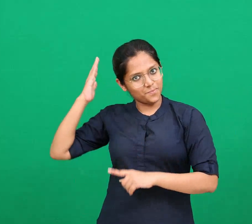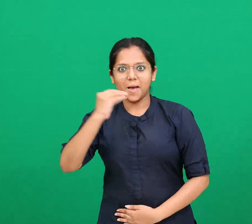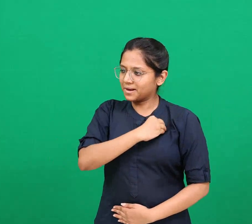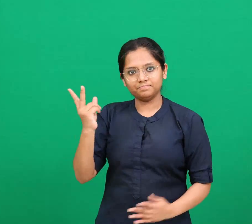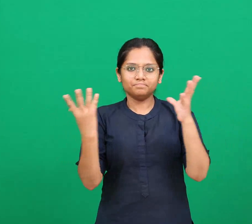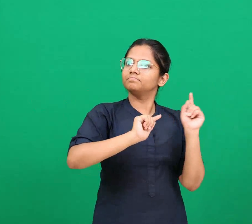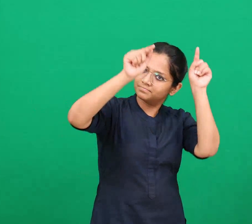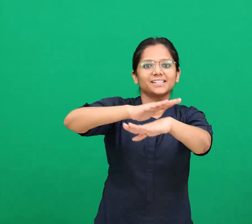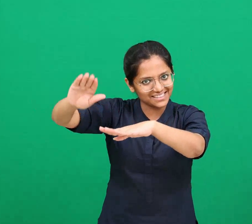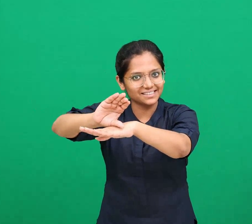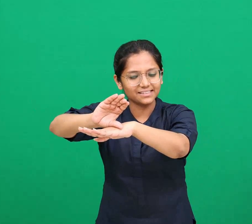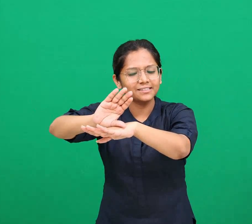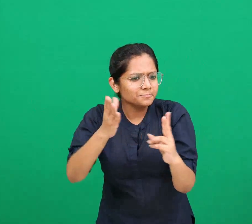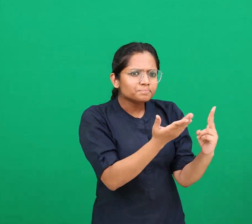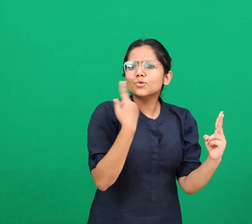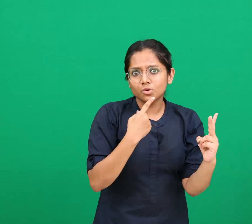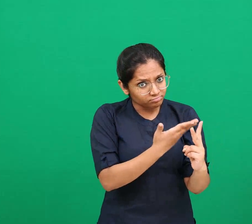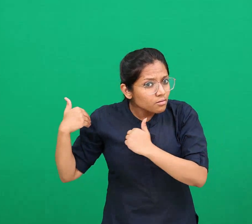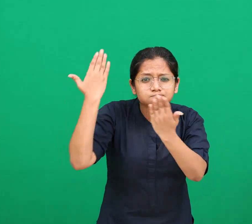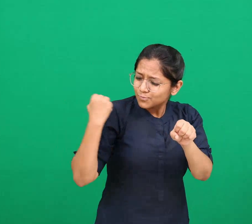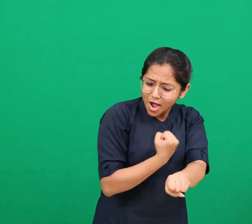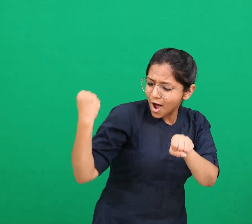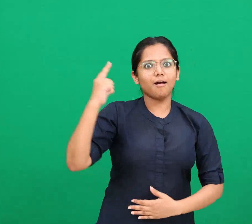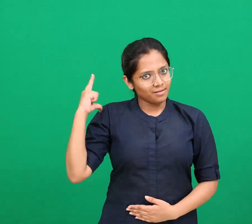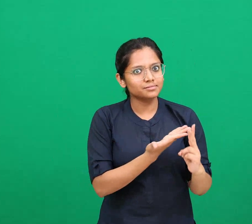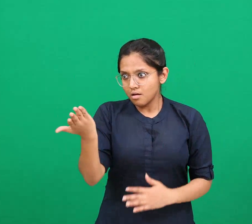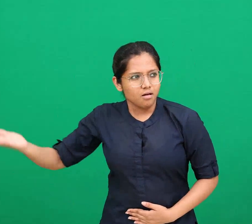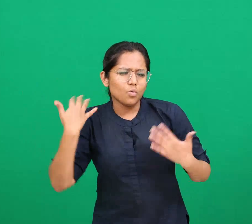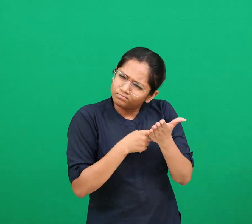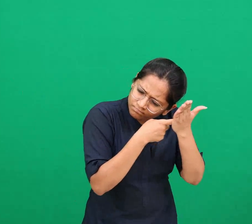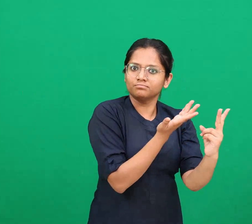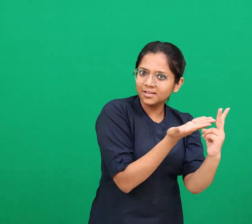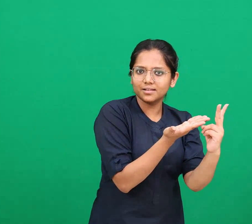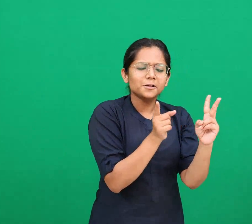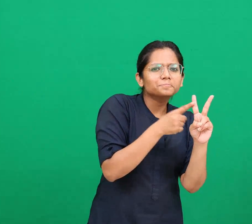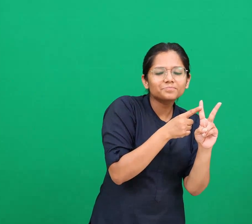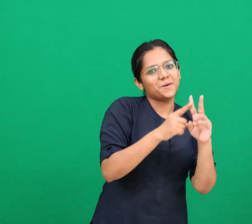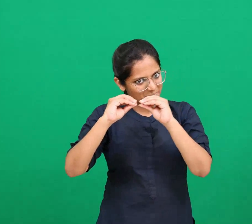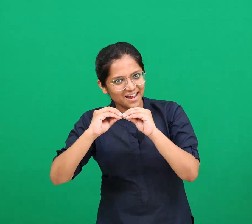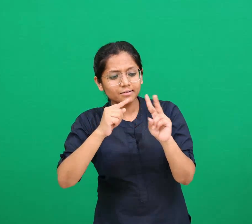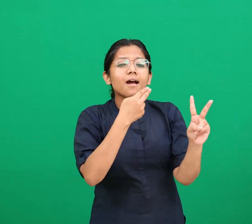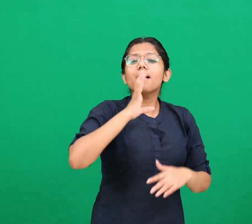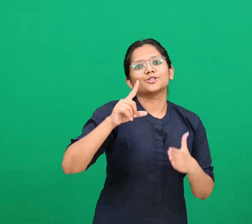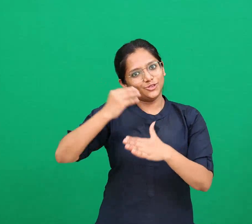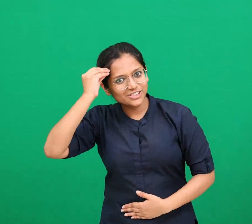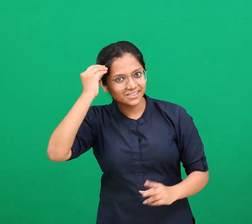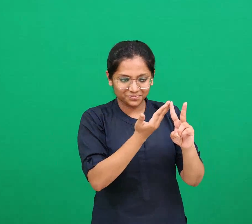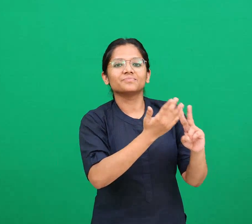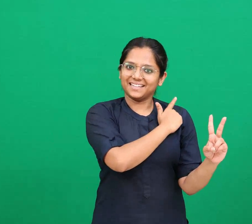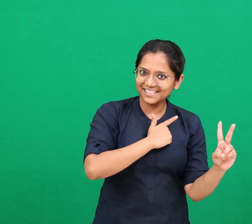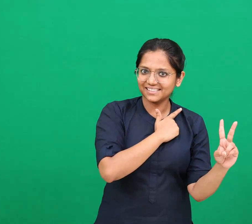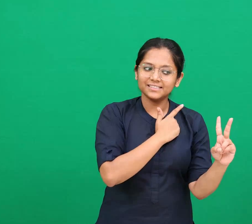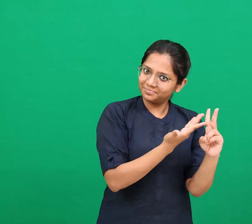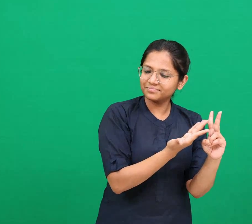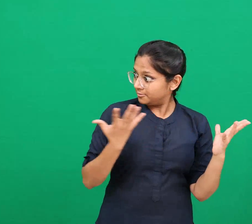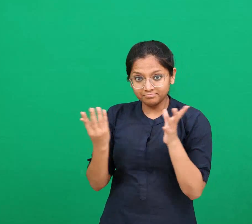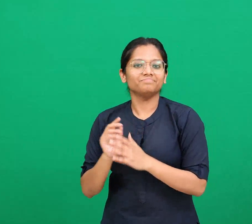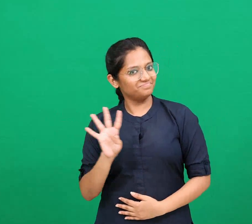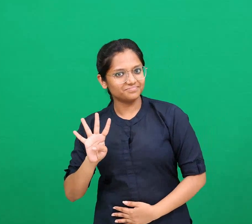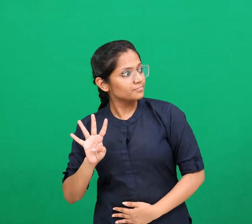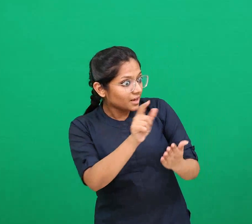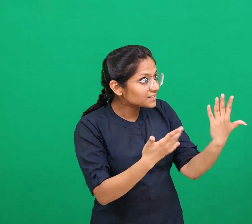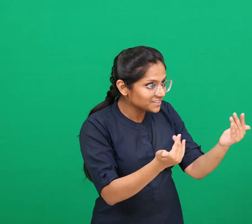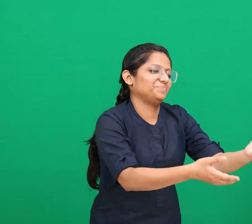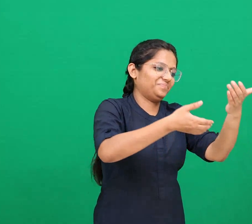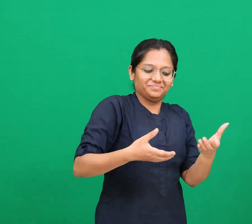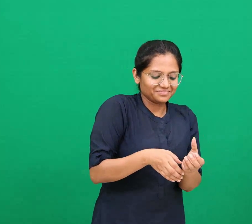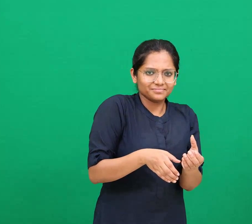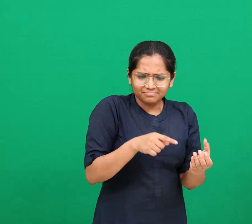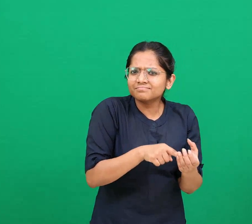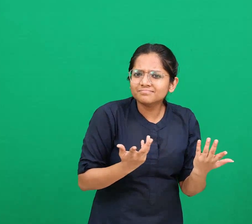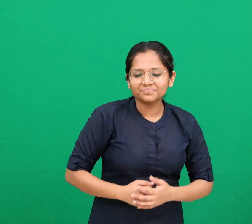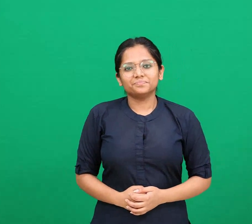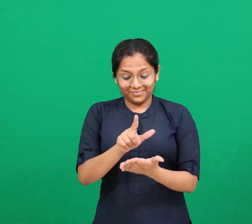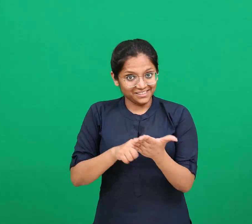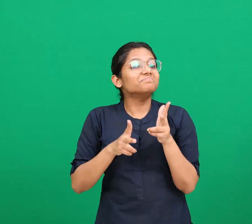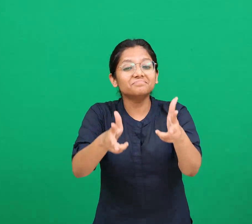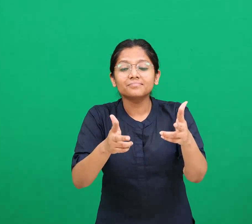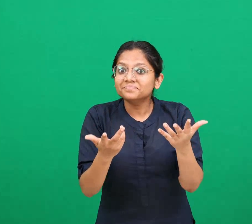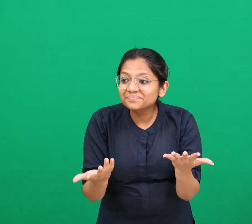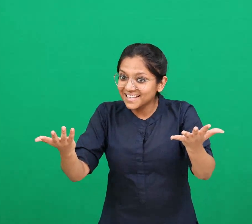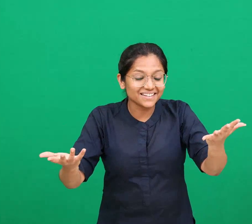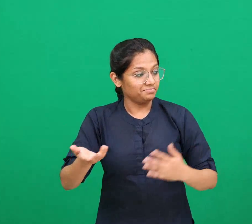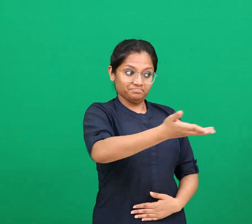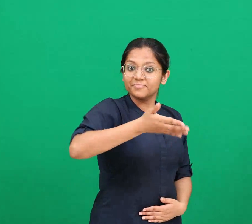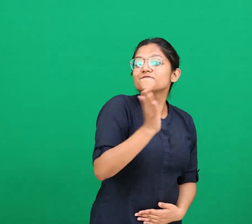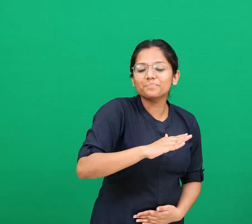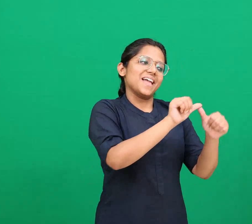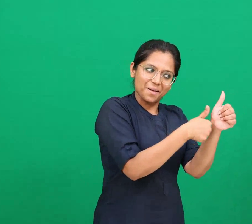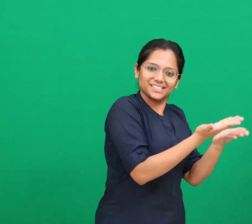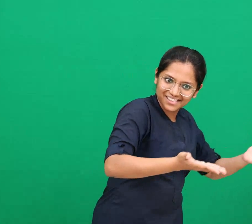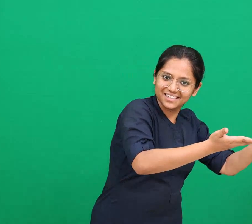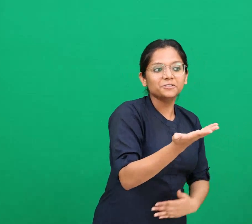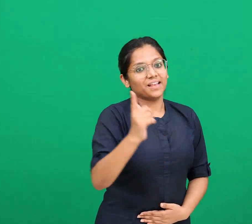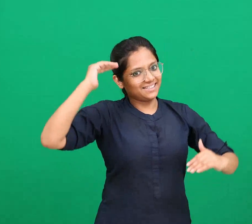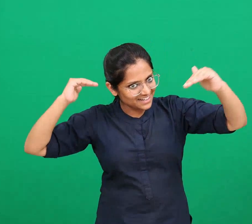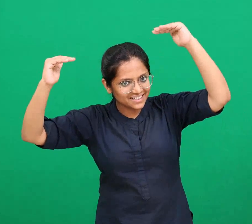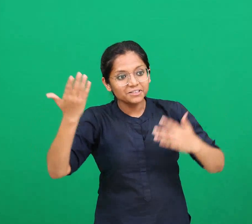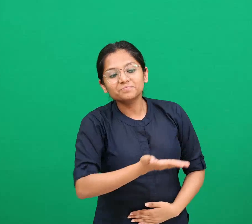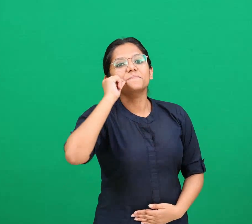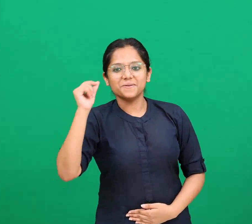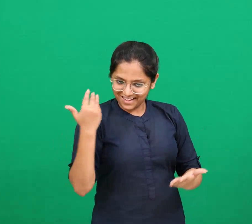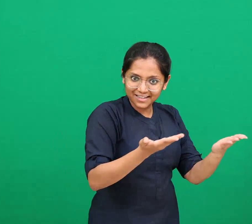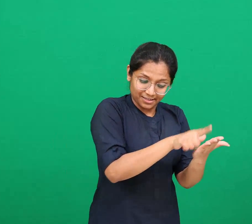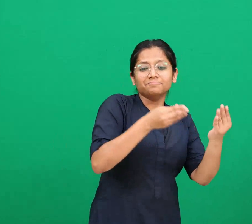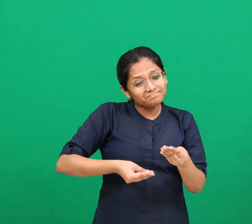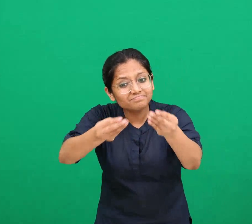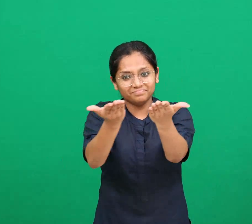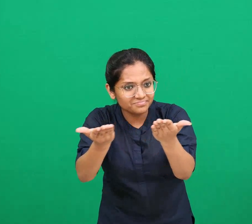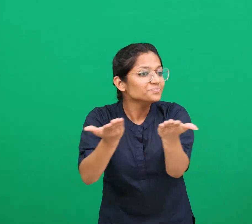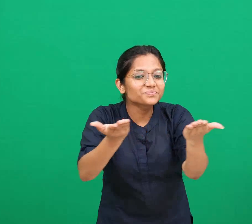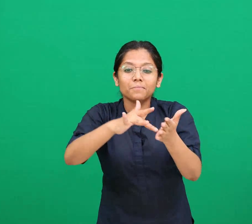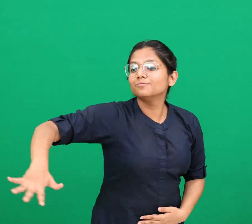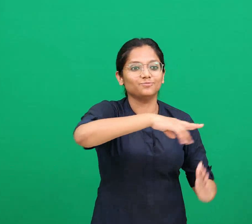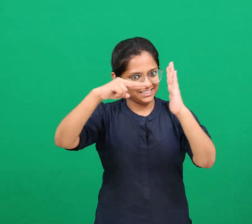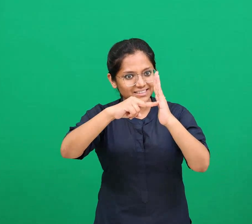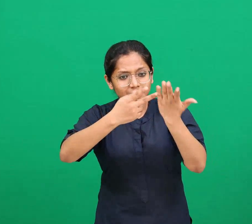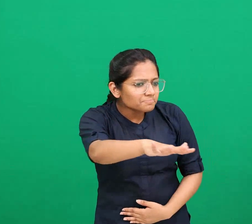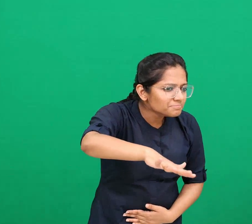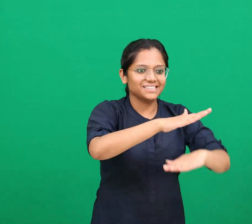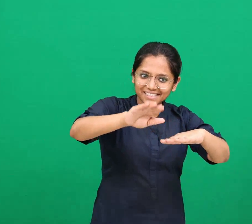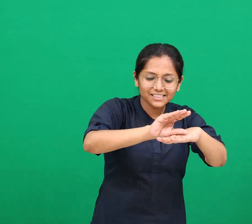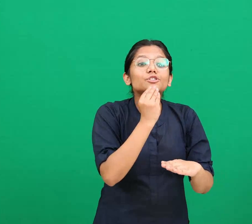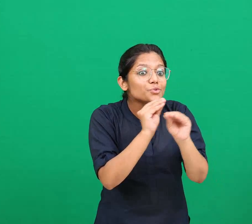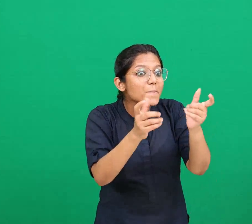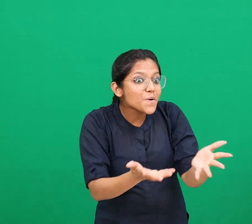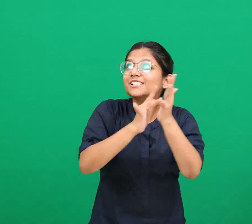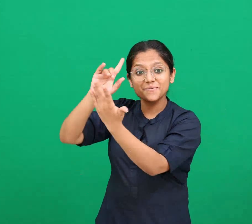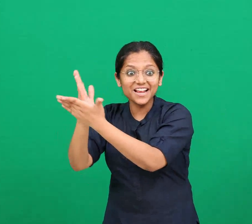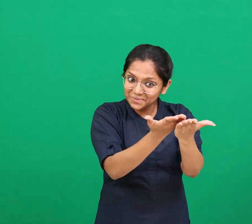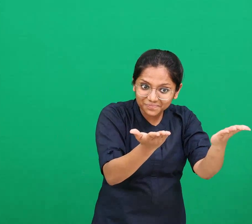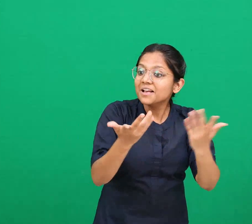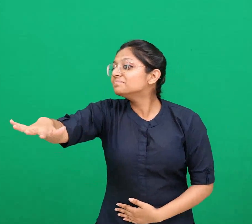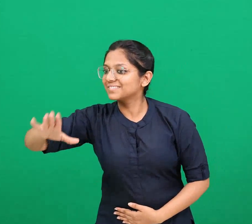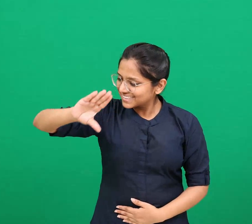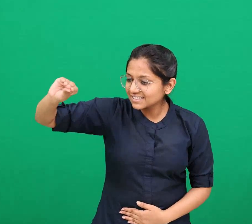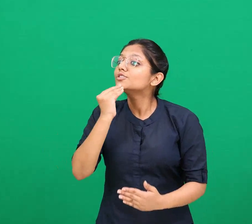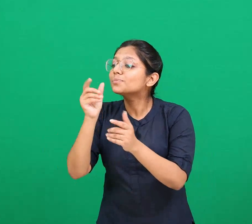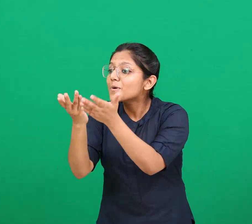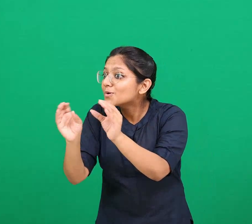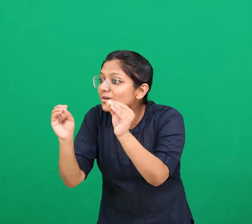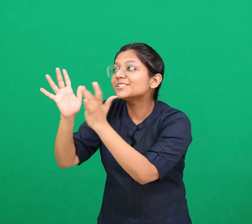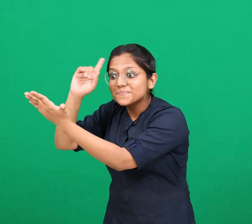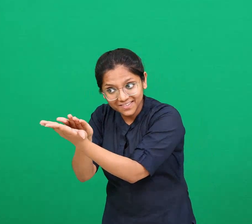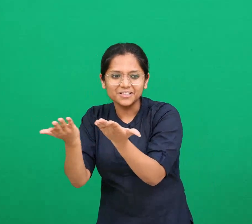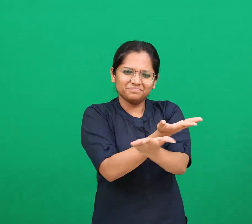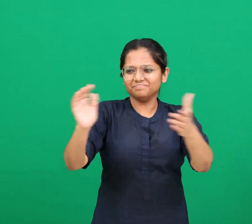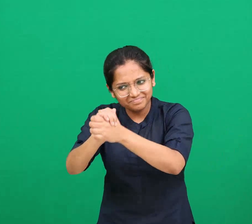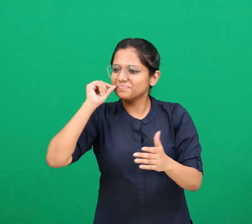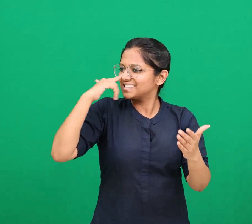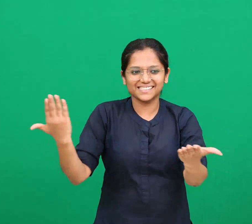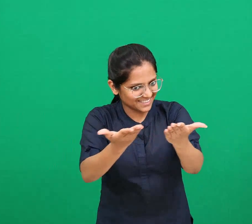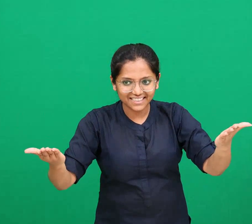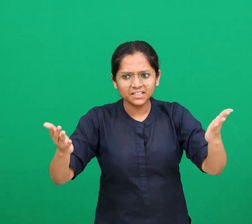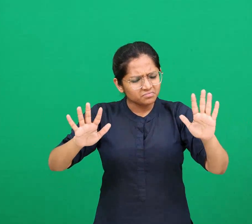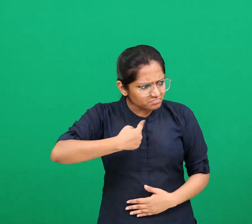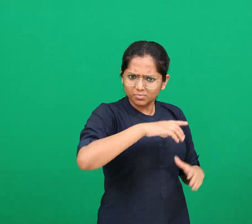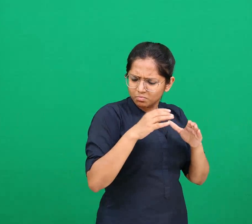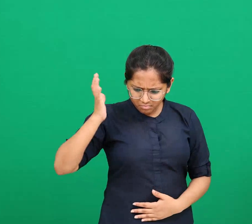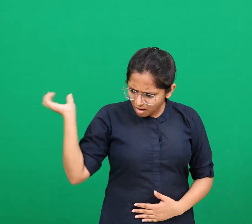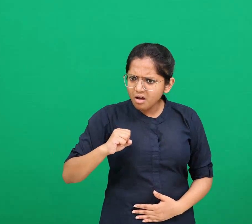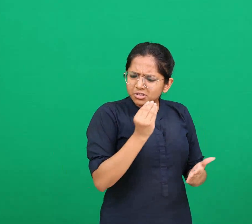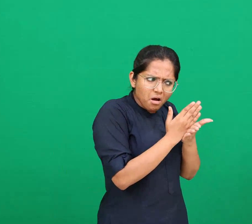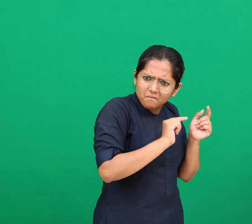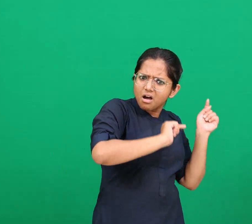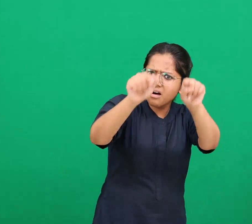They chose Judas called Barsabbas and Silas, two leaders among the brothers, and sent them with this letter: The apostles and the elders, your brothers, To the brothers among the Gentiles in Antioch, Syria, and Cilicia: Greetings.